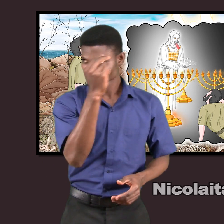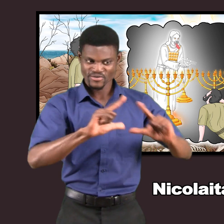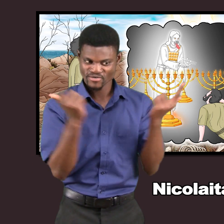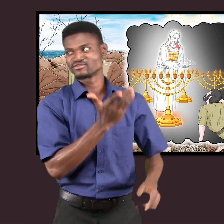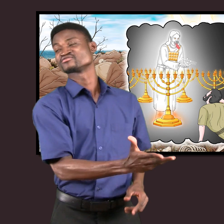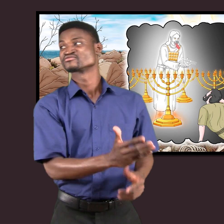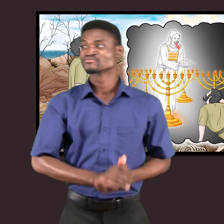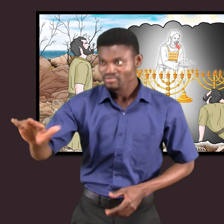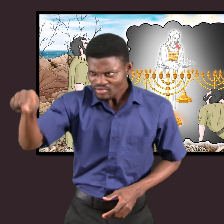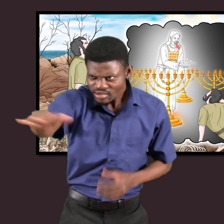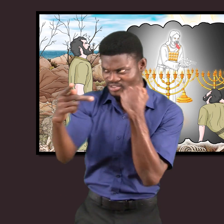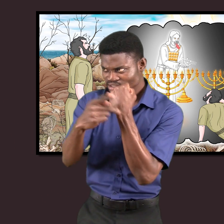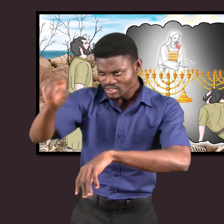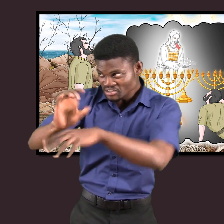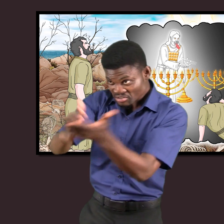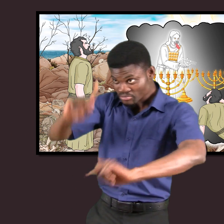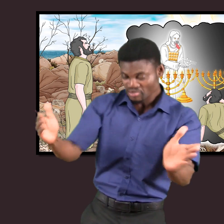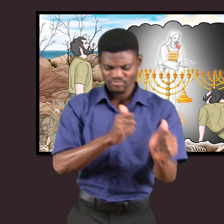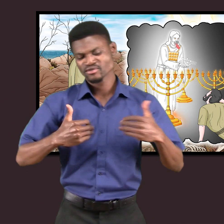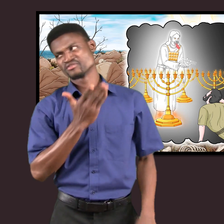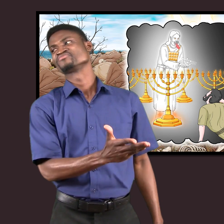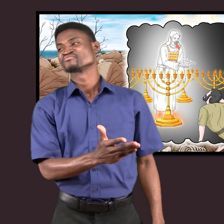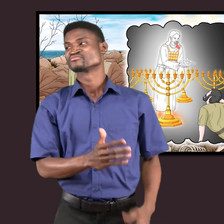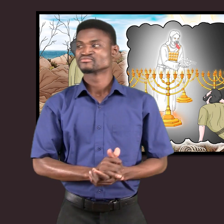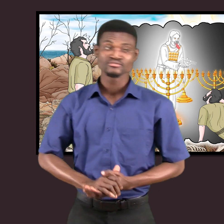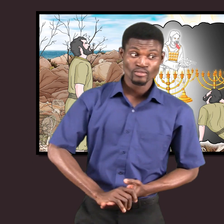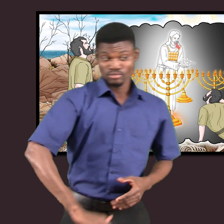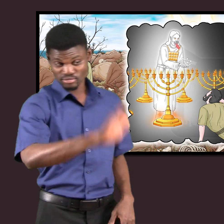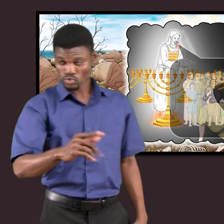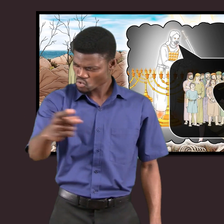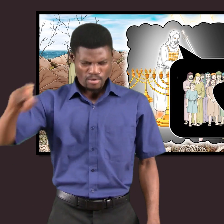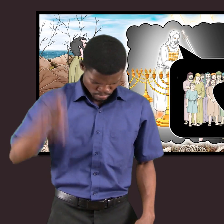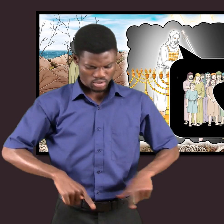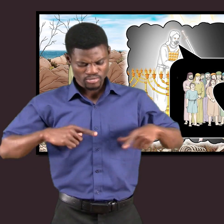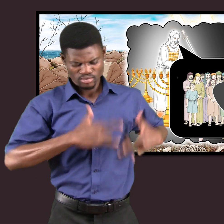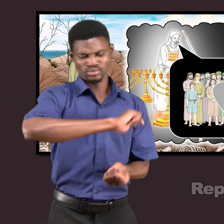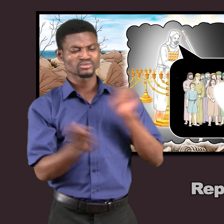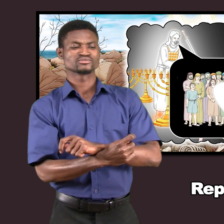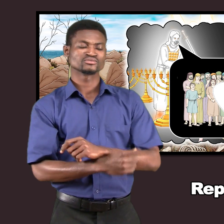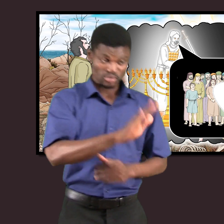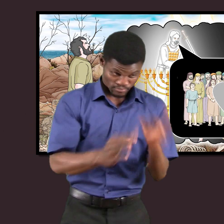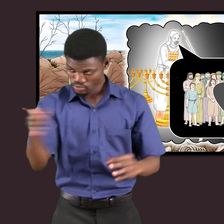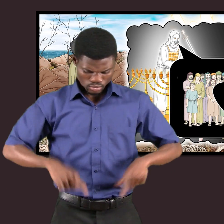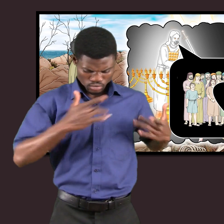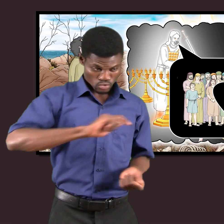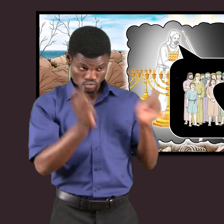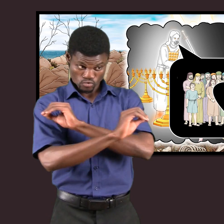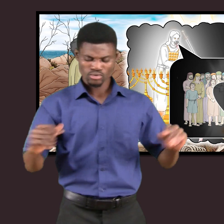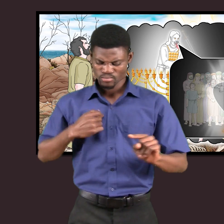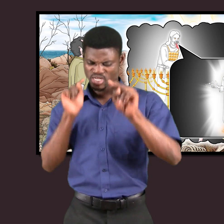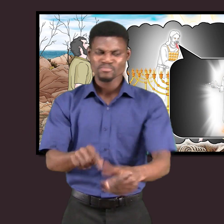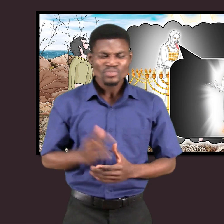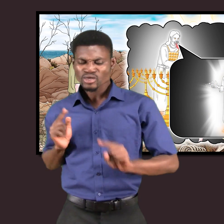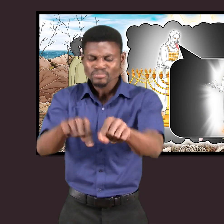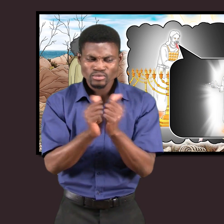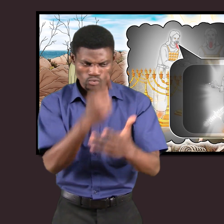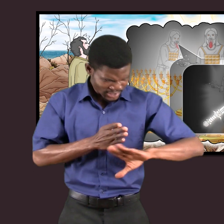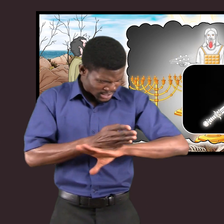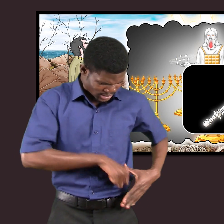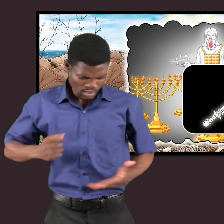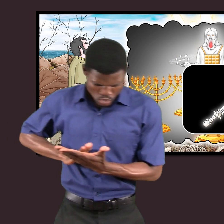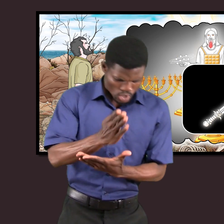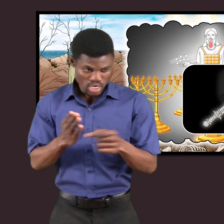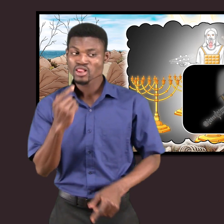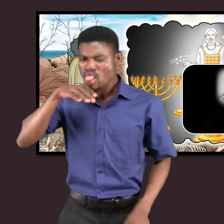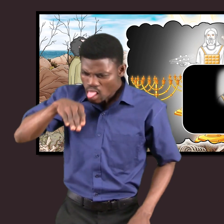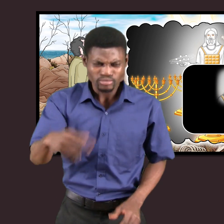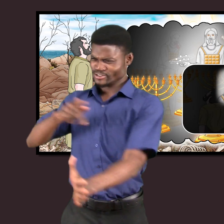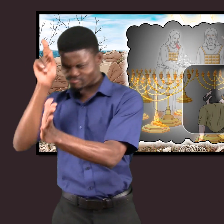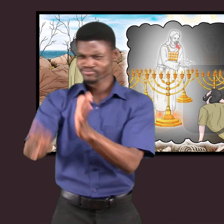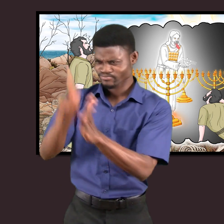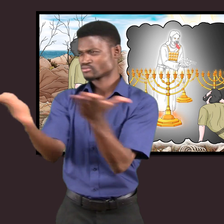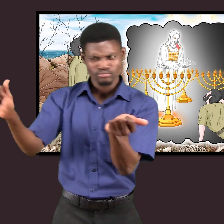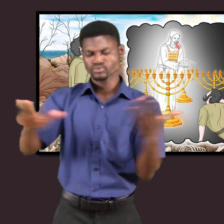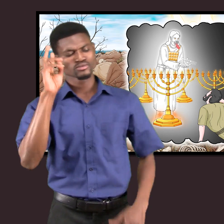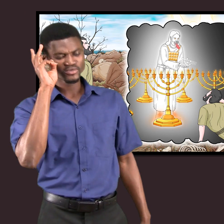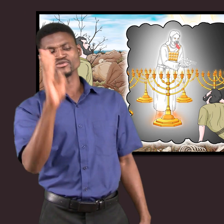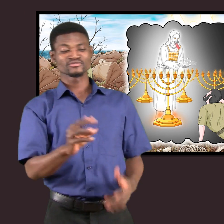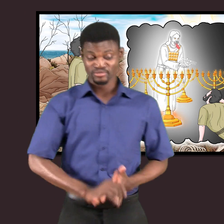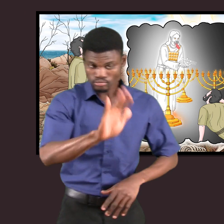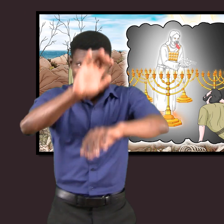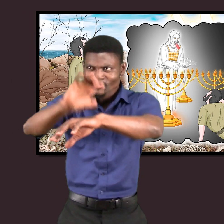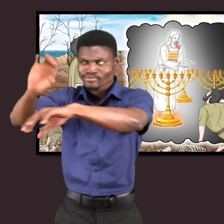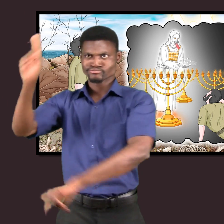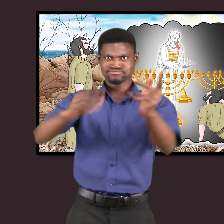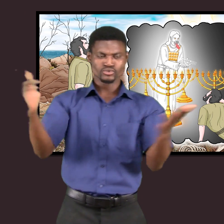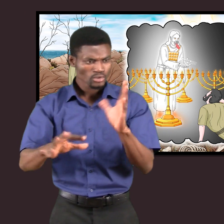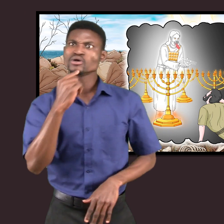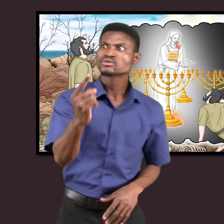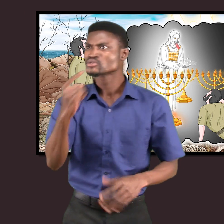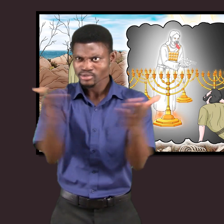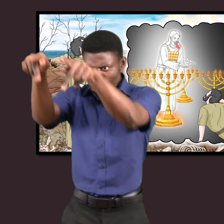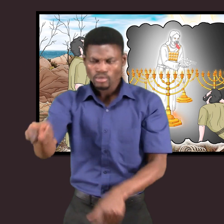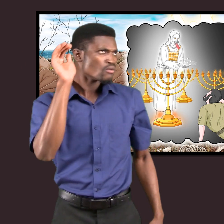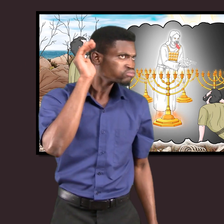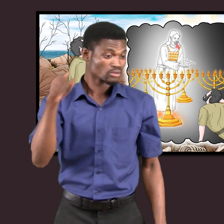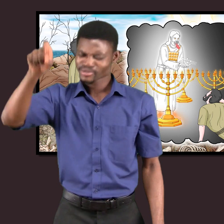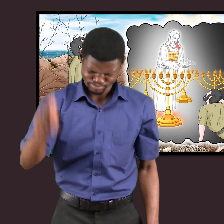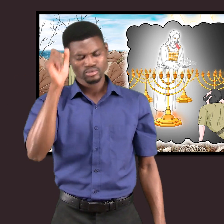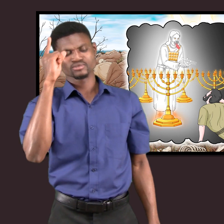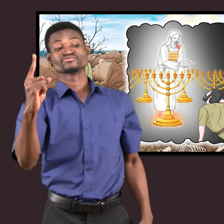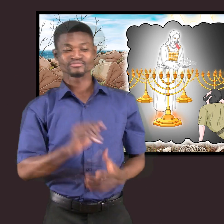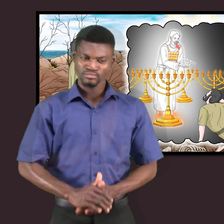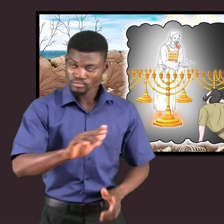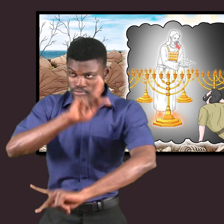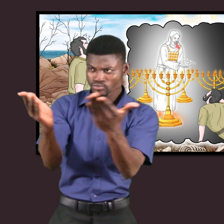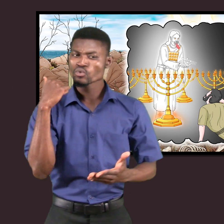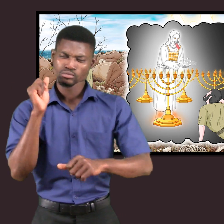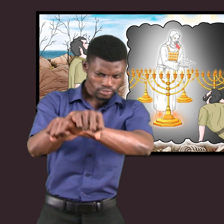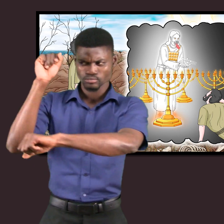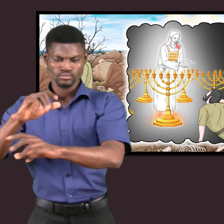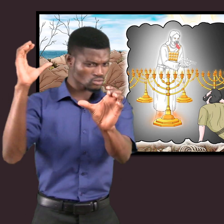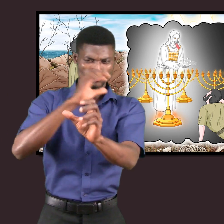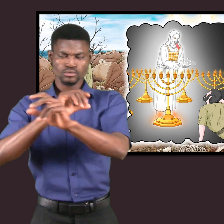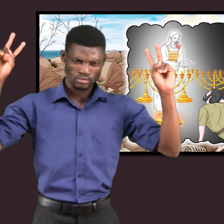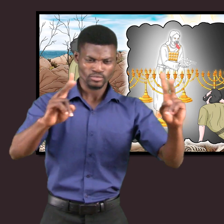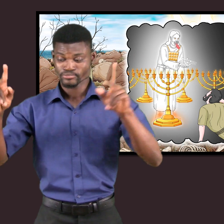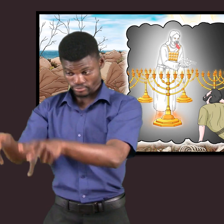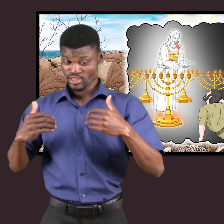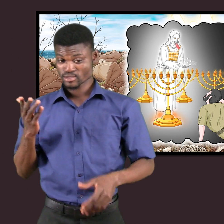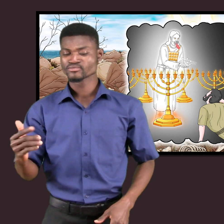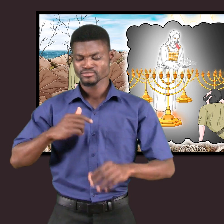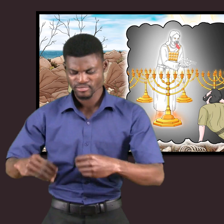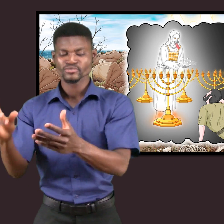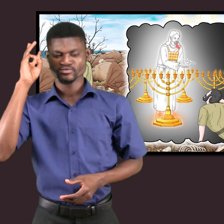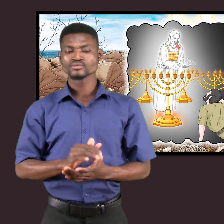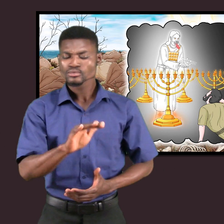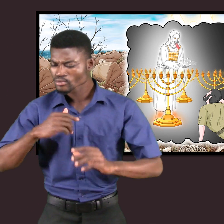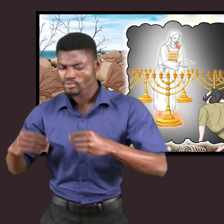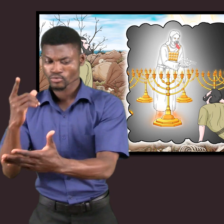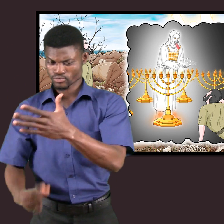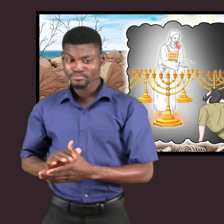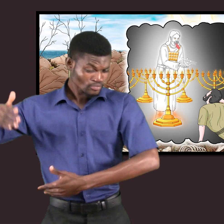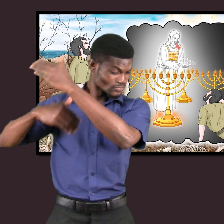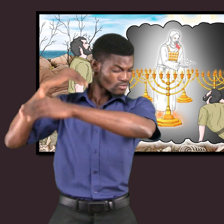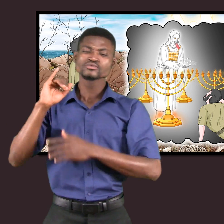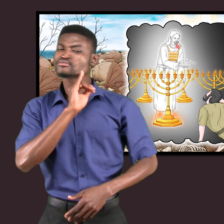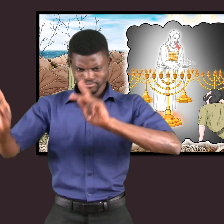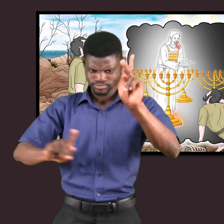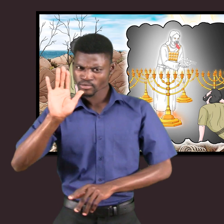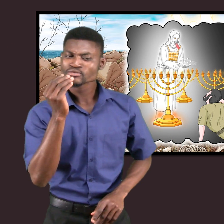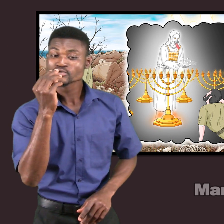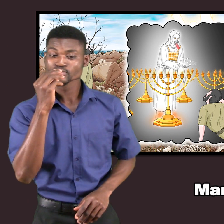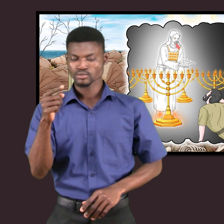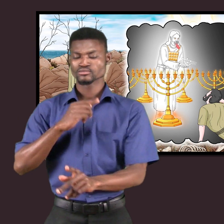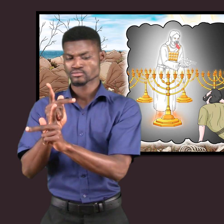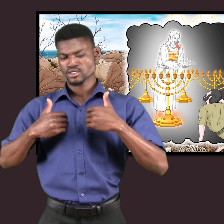Otherwise I will come to you shortly and wage war against them with the sword of My mouth. He who has an ear, let him hear what the Spirit says to the churches.